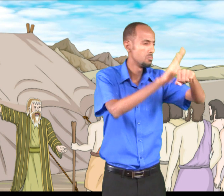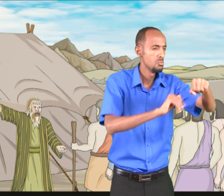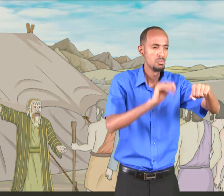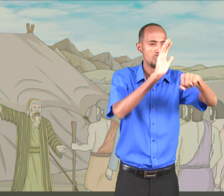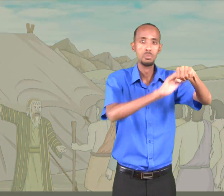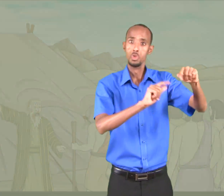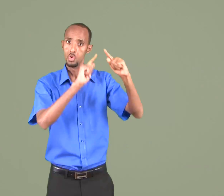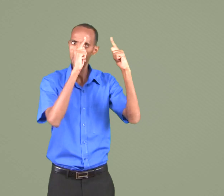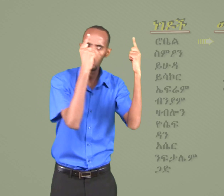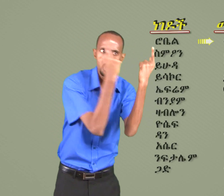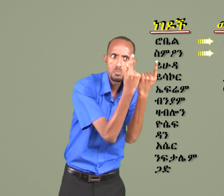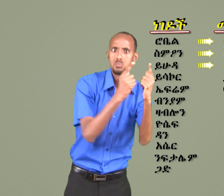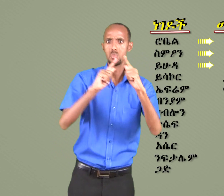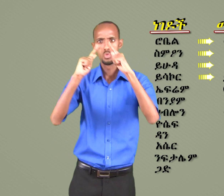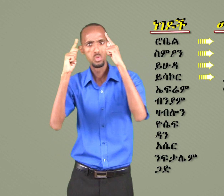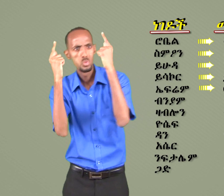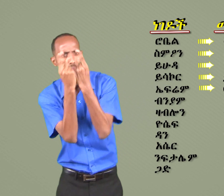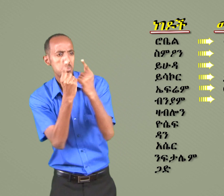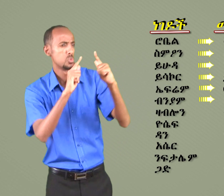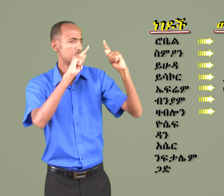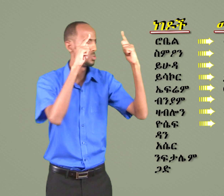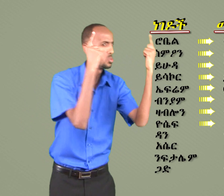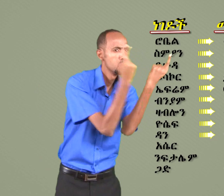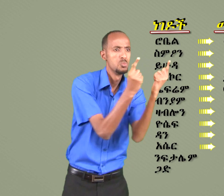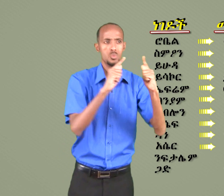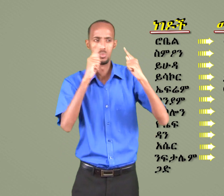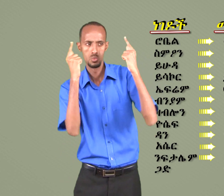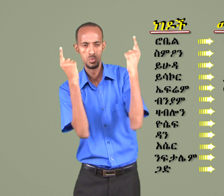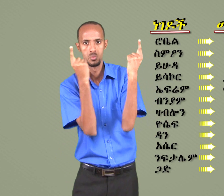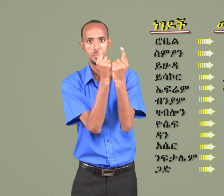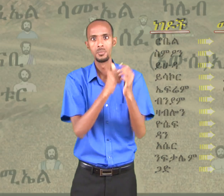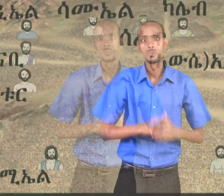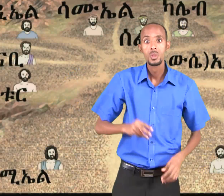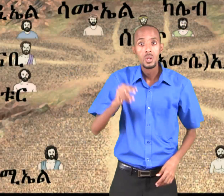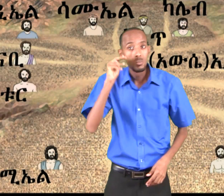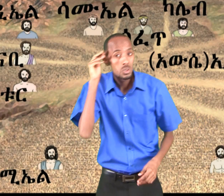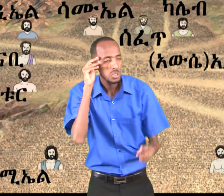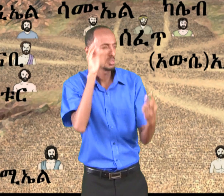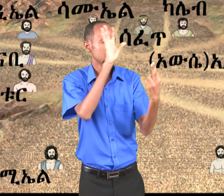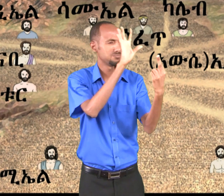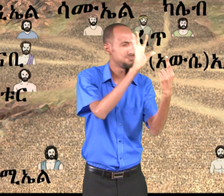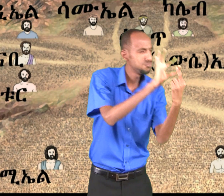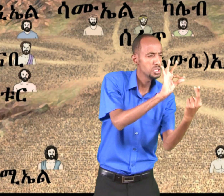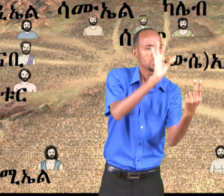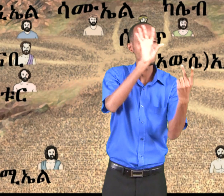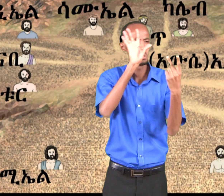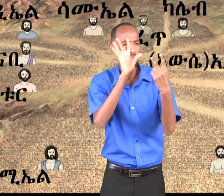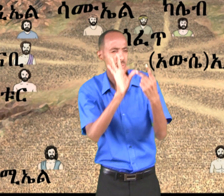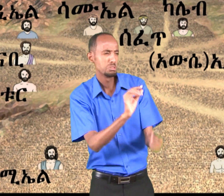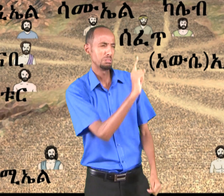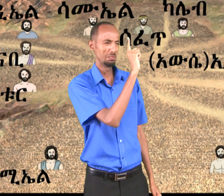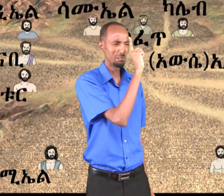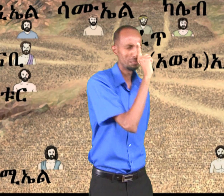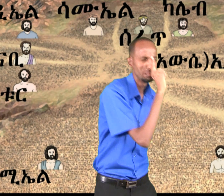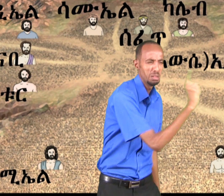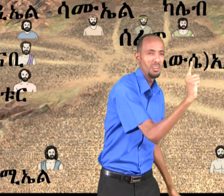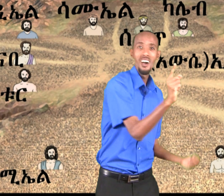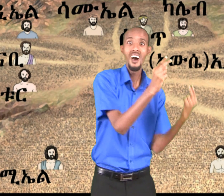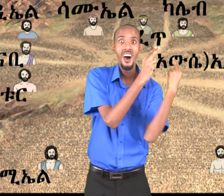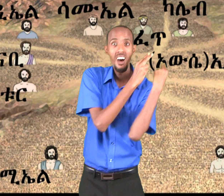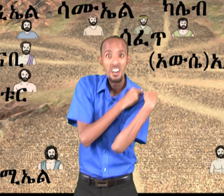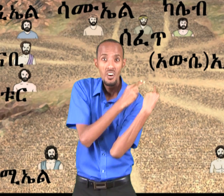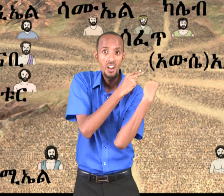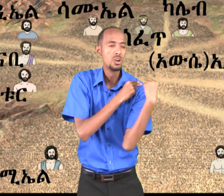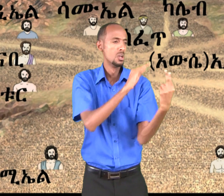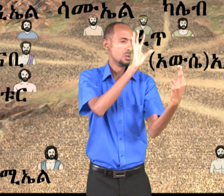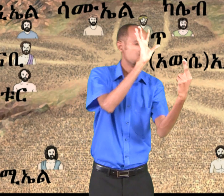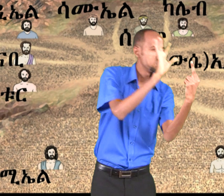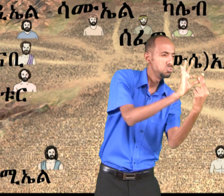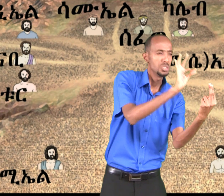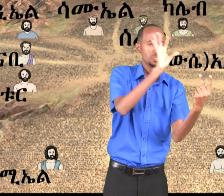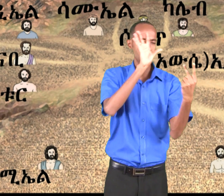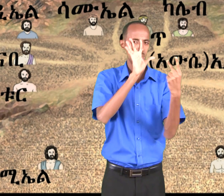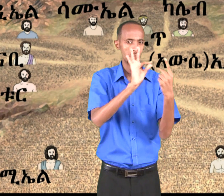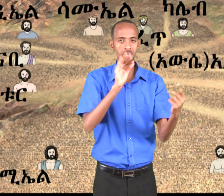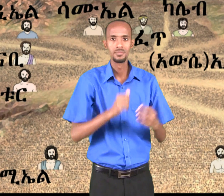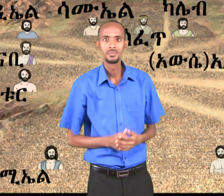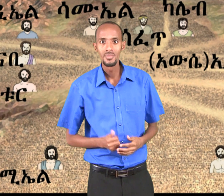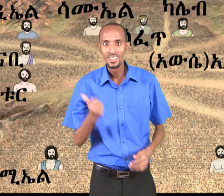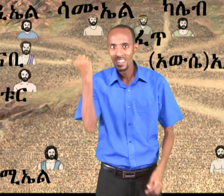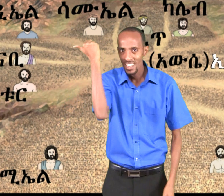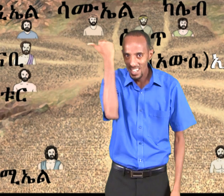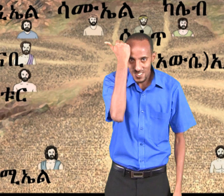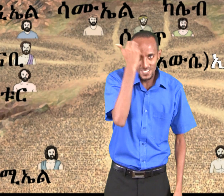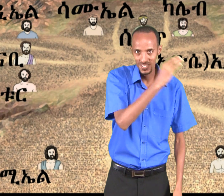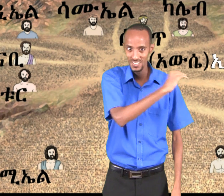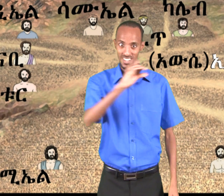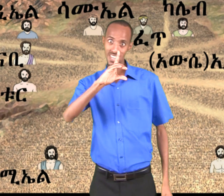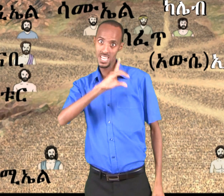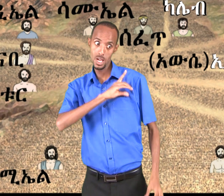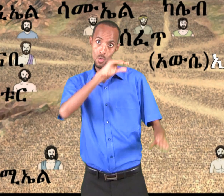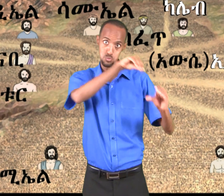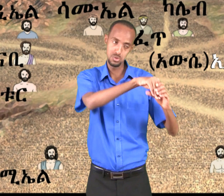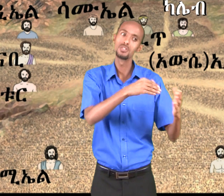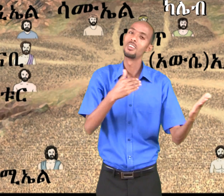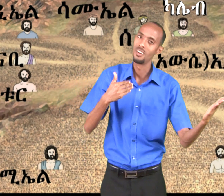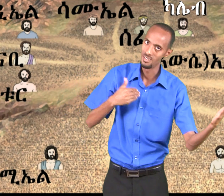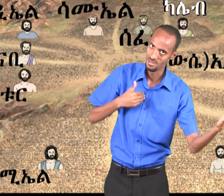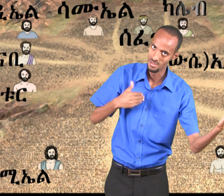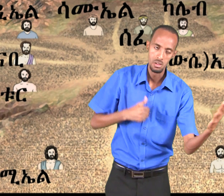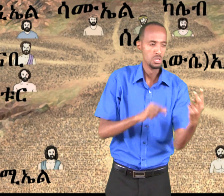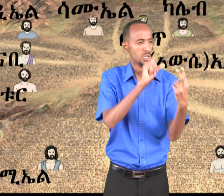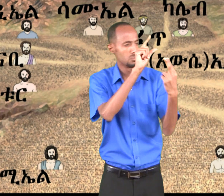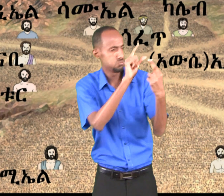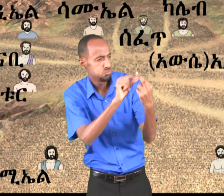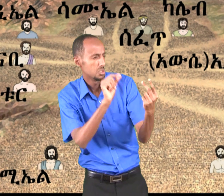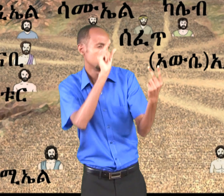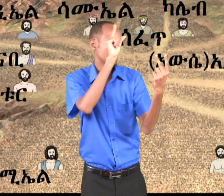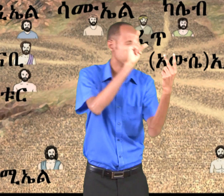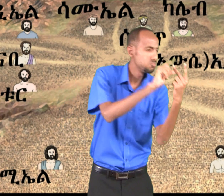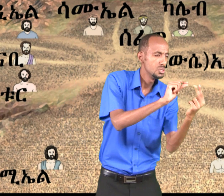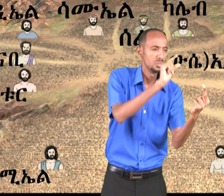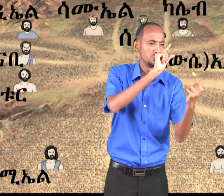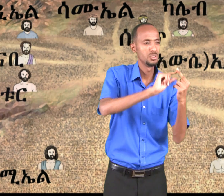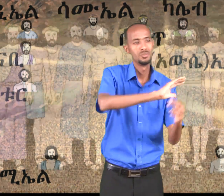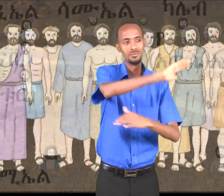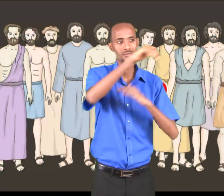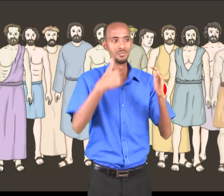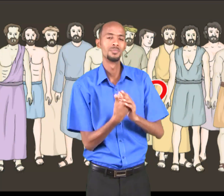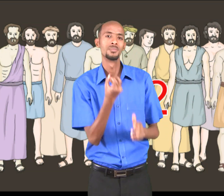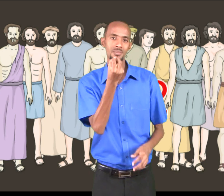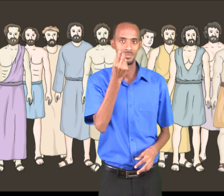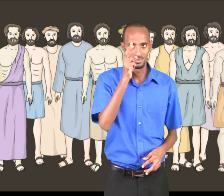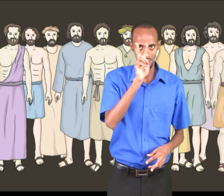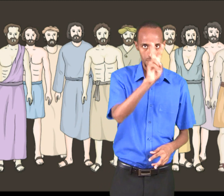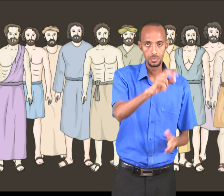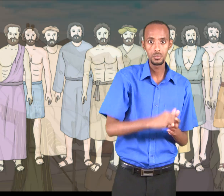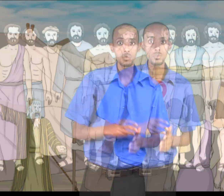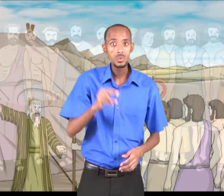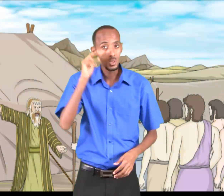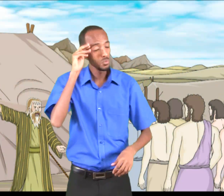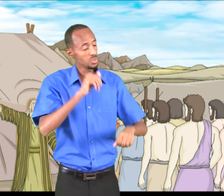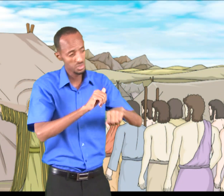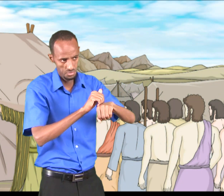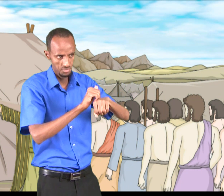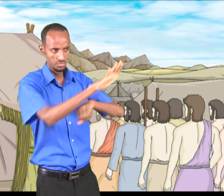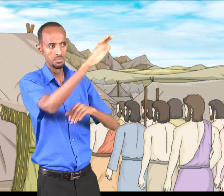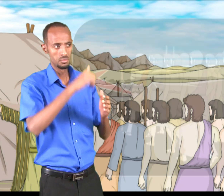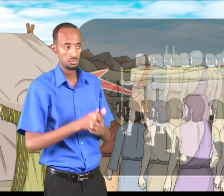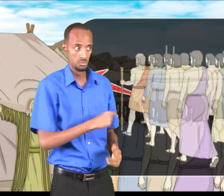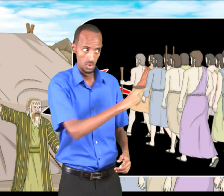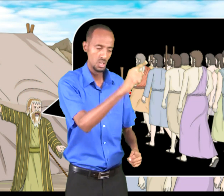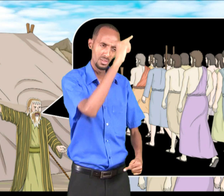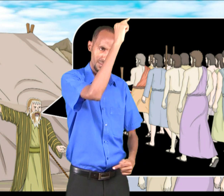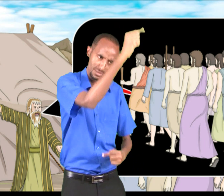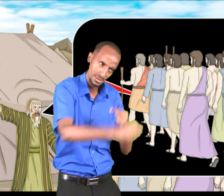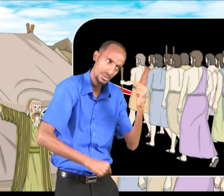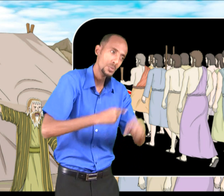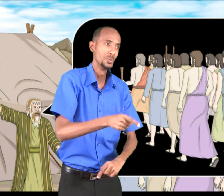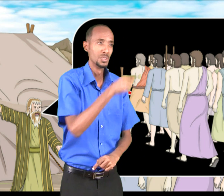All the men were leaders of the Israelites, and these were their names: From the tribe of Reuben, Shammua son of Zaccur; from the tribe of Simeon, Shaphat son of Hori; from the tribe of Judah, Caleb son of Jephunneh; from the tribe of Issachar, Igal son of Joseph; from the tribe of Ephraim, Hoshea son of Nun; from the tribe of Benjamin, Palti son of Raphu; from the tribe of Zebulun, Gaddiel son of Sodi; from the tribe of Manasseh (a tribe of Joseph), Gaddi son of Susi; from the tribe of Dan, Ammiel son of Gemalli; from the tribe of Asher, Sethur son of Michael; from the tribe of Naphtali, Nahbi son of Vophsi; and from the tribe of Gad, Geuel son of Machi. These were the names of the men Moses sent to spy out the land; and Moses gave to Hoshea son of Nun the name Joshua.